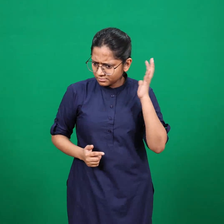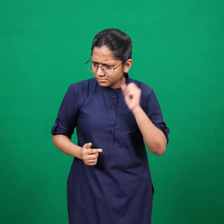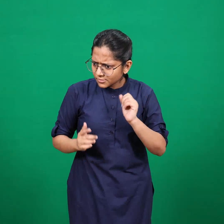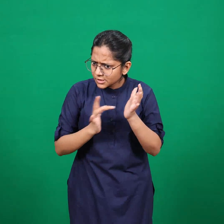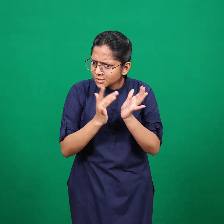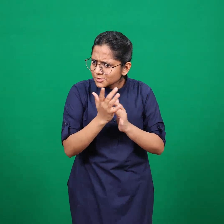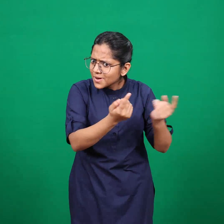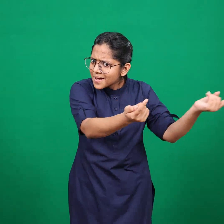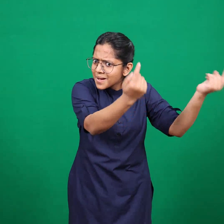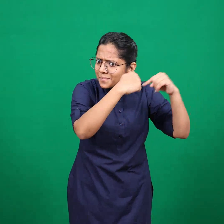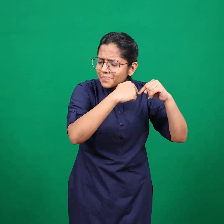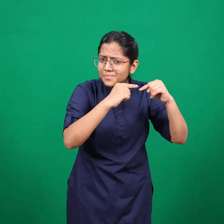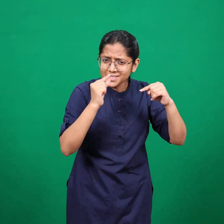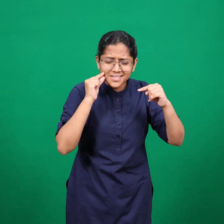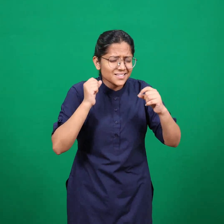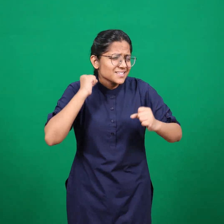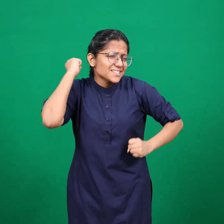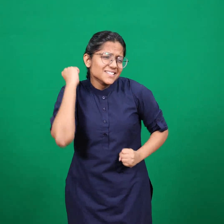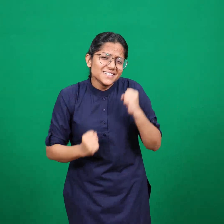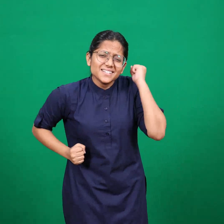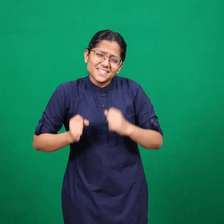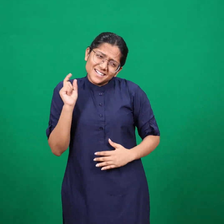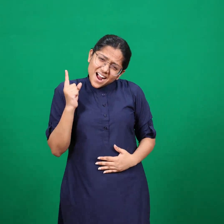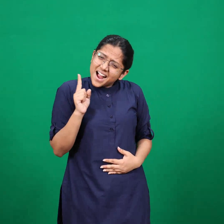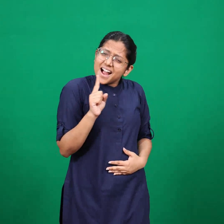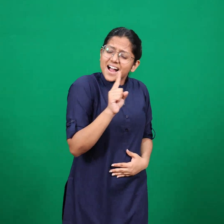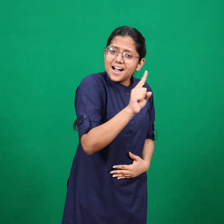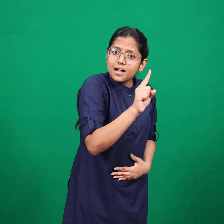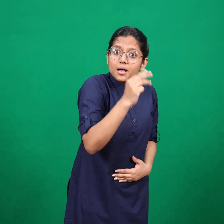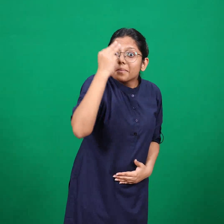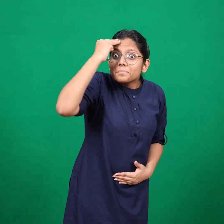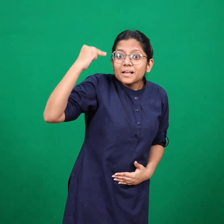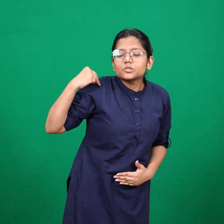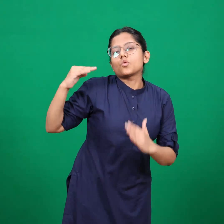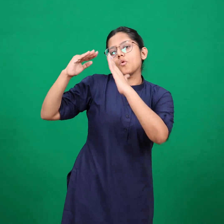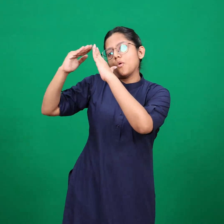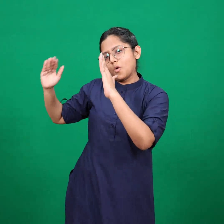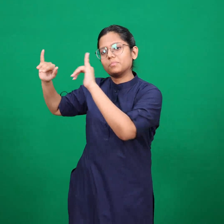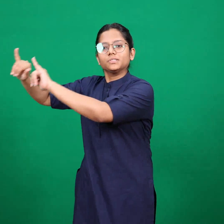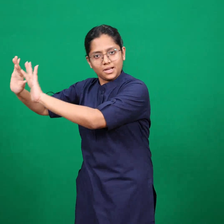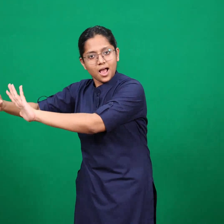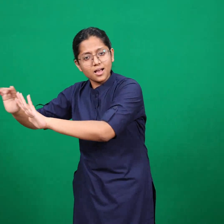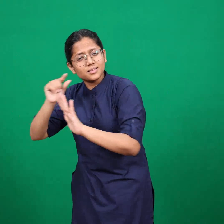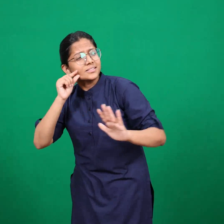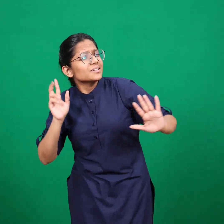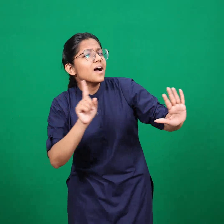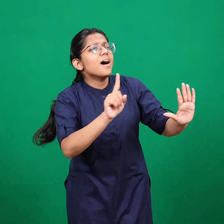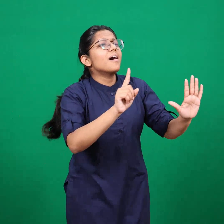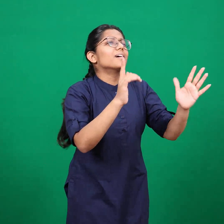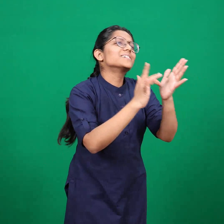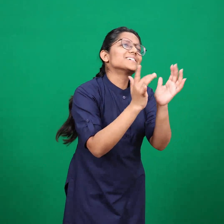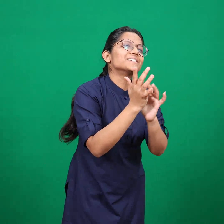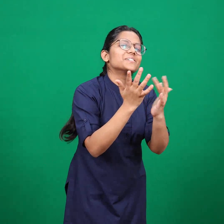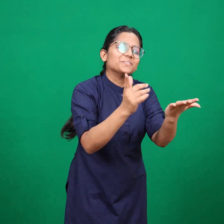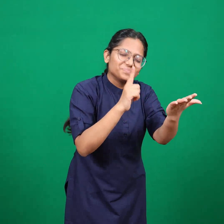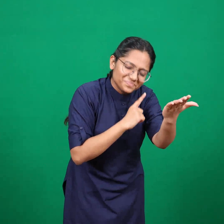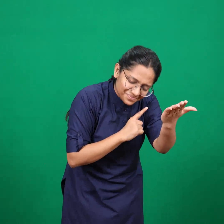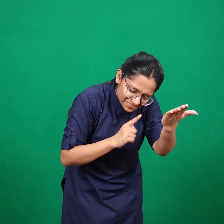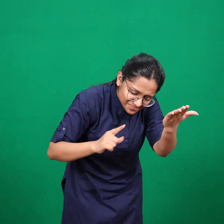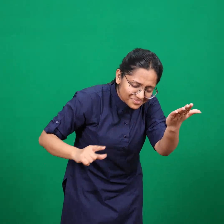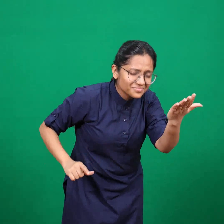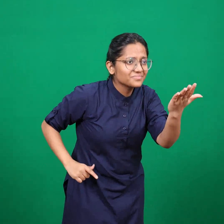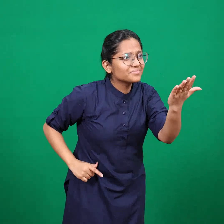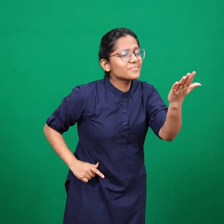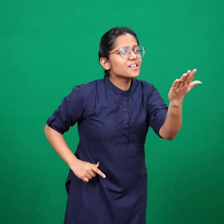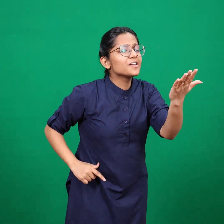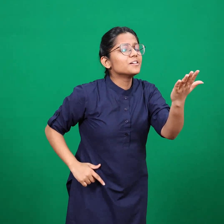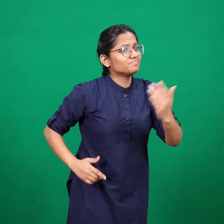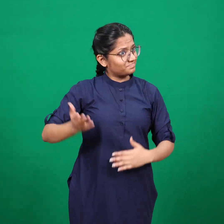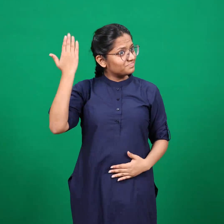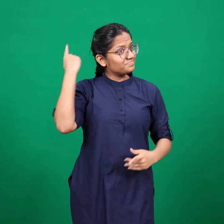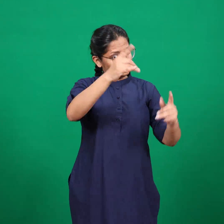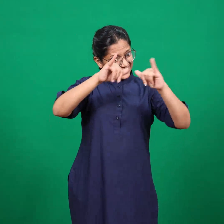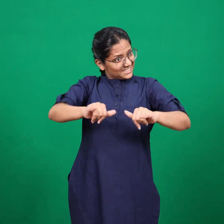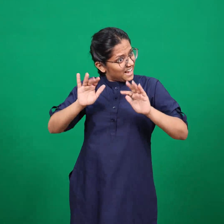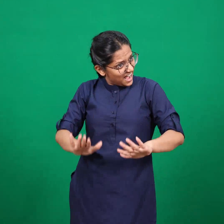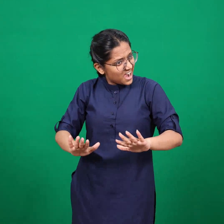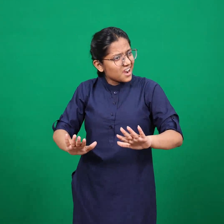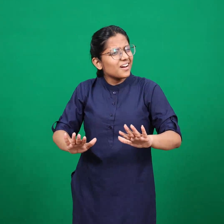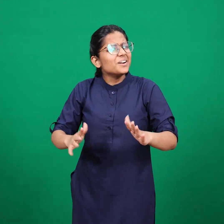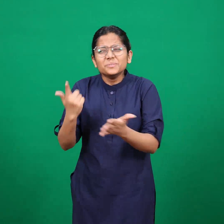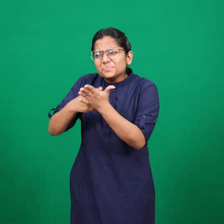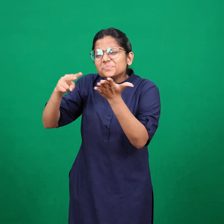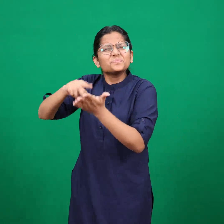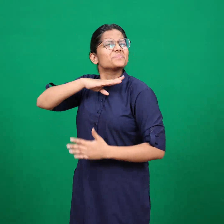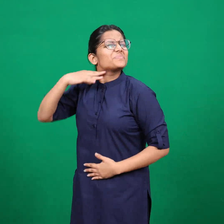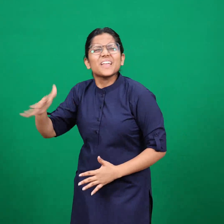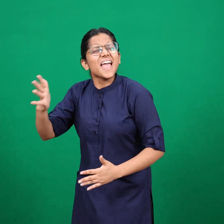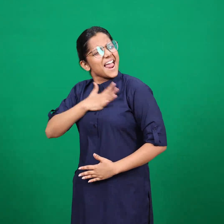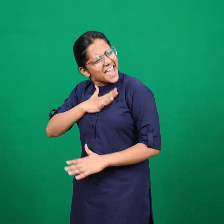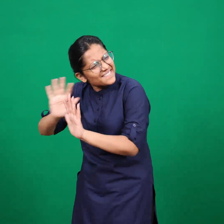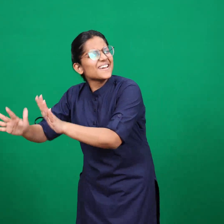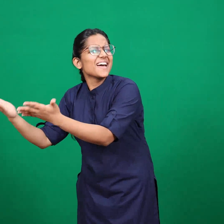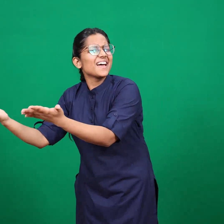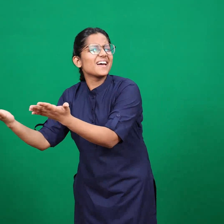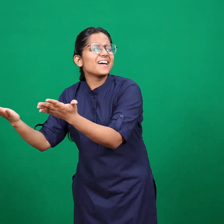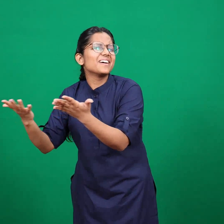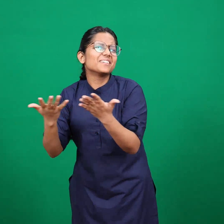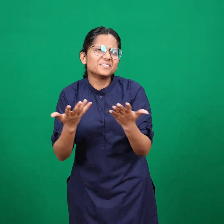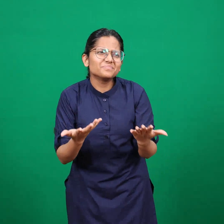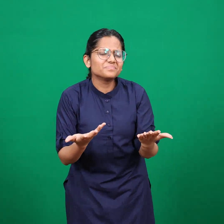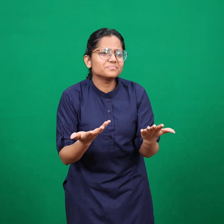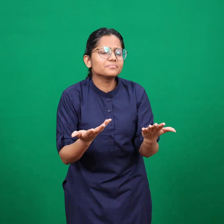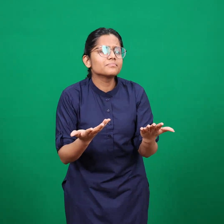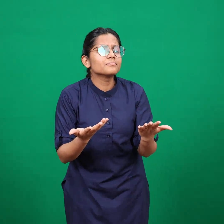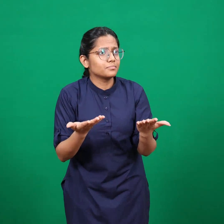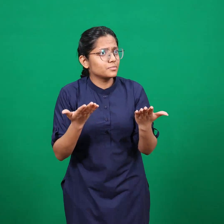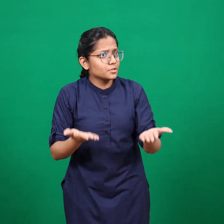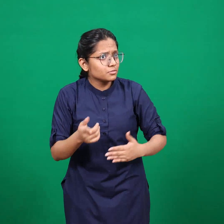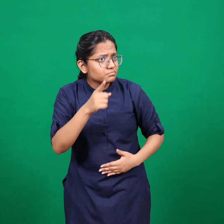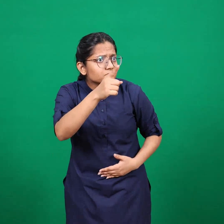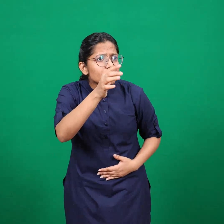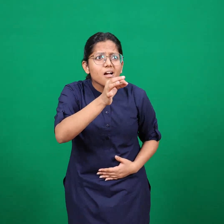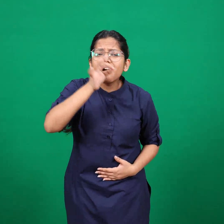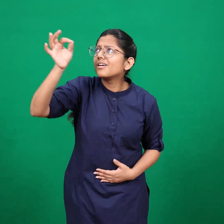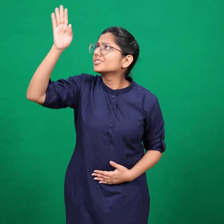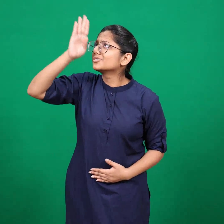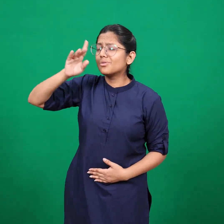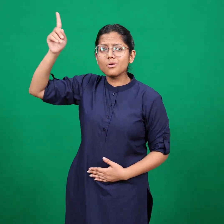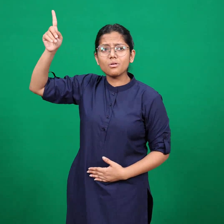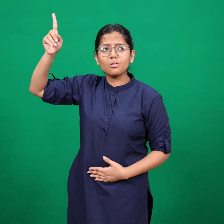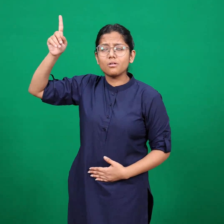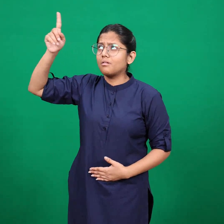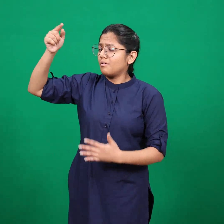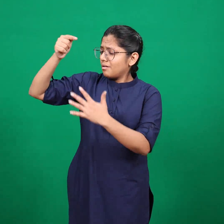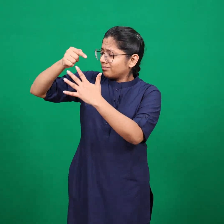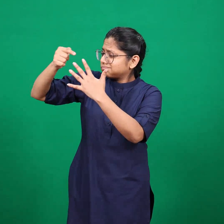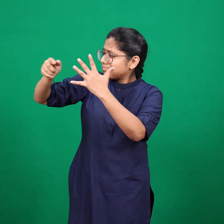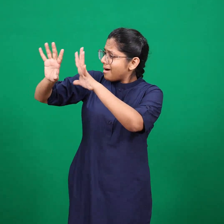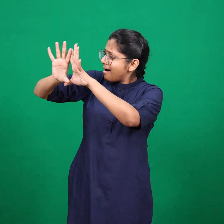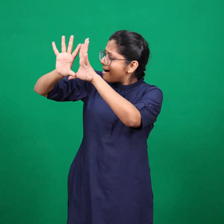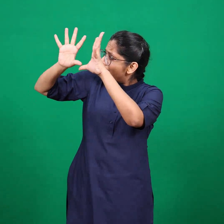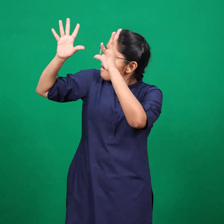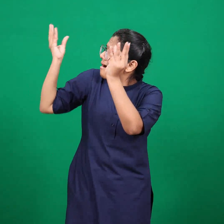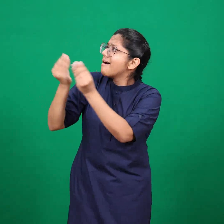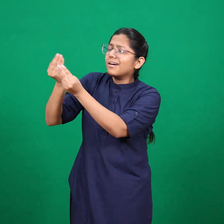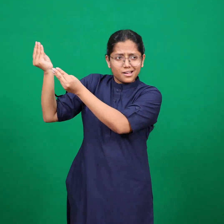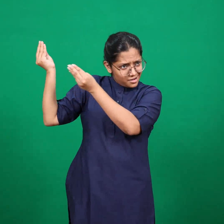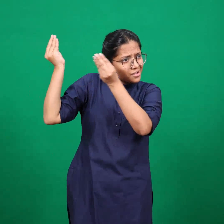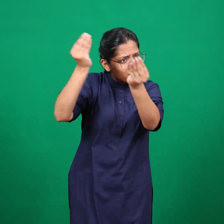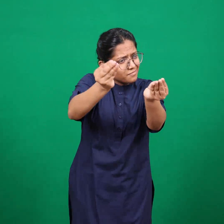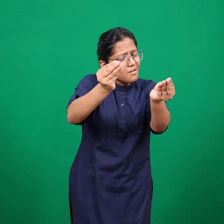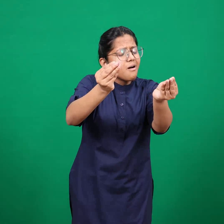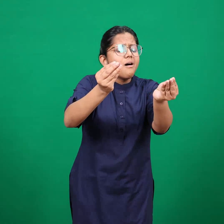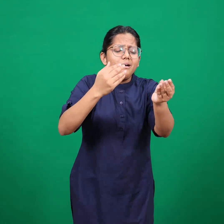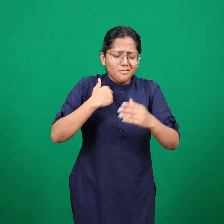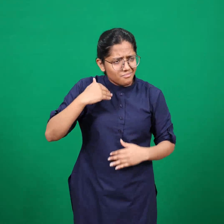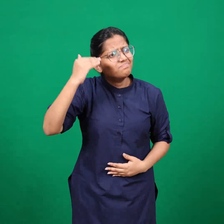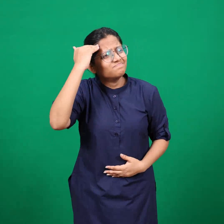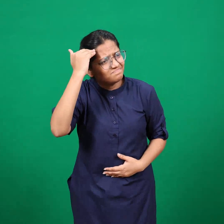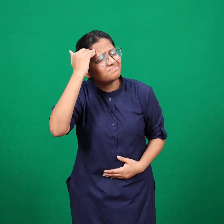So when Martha heard that Jesus was coming, she went out to meet Him; but Mary stayed at home.